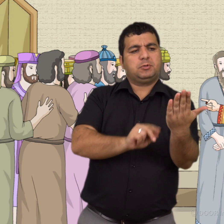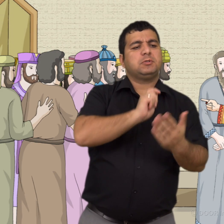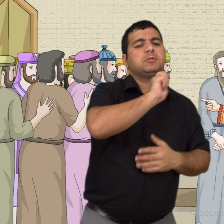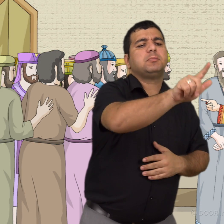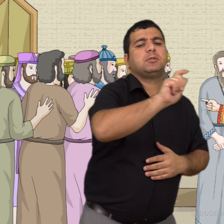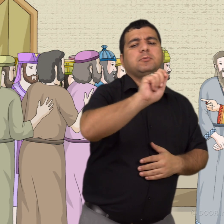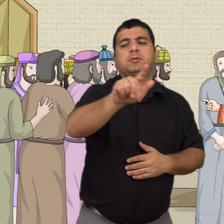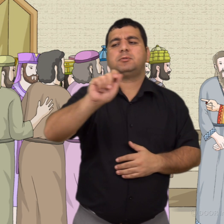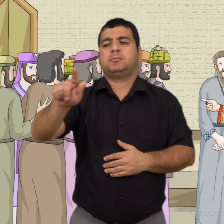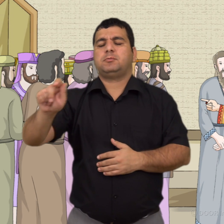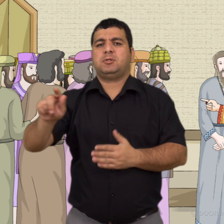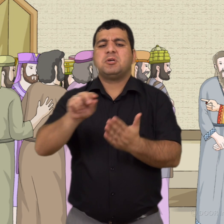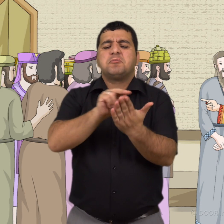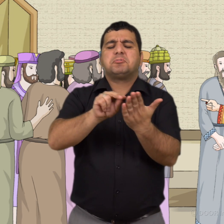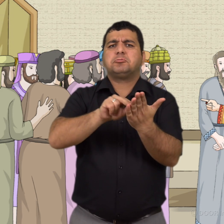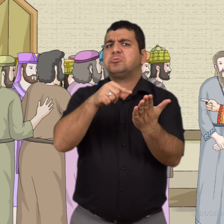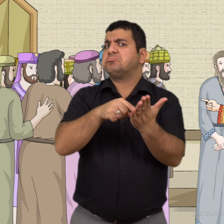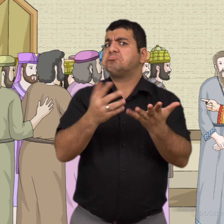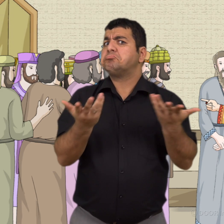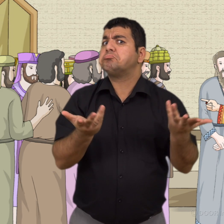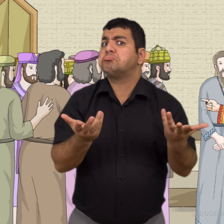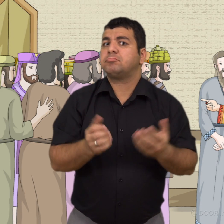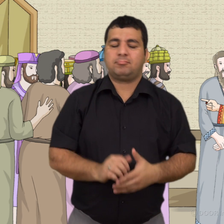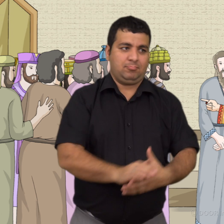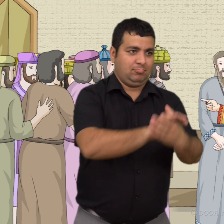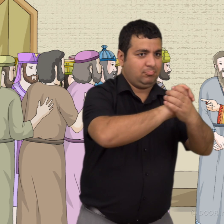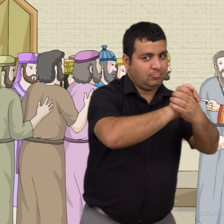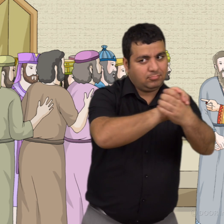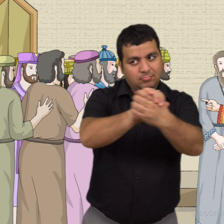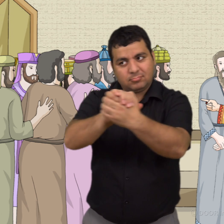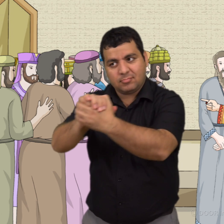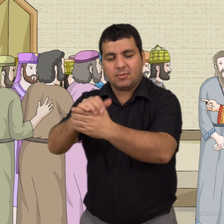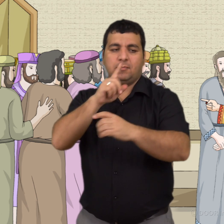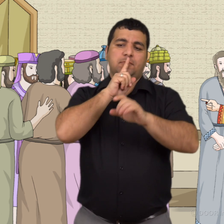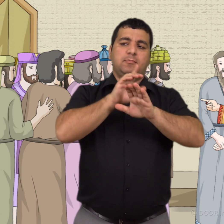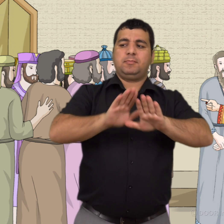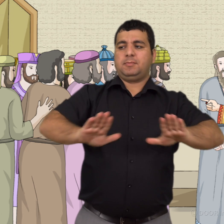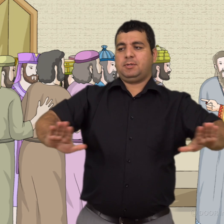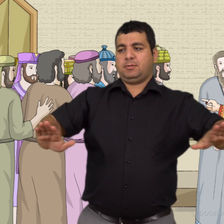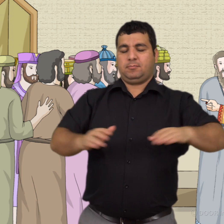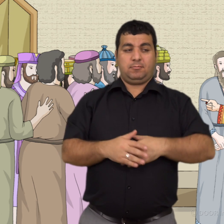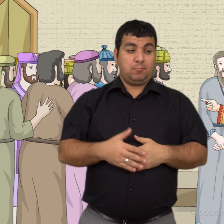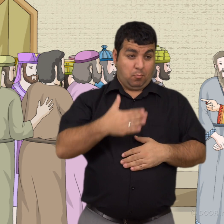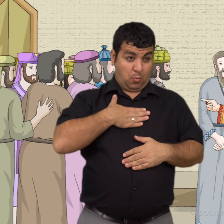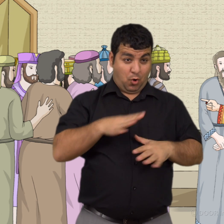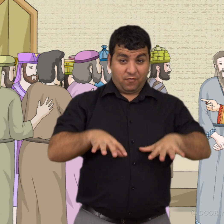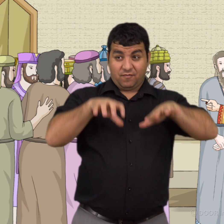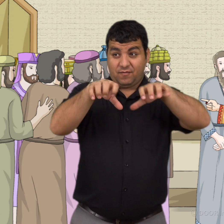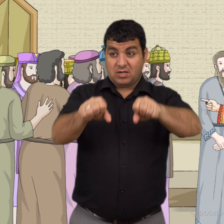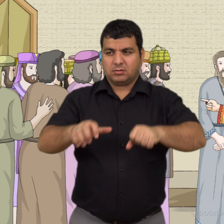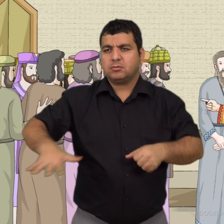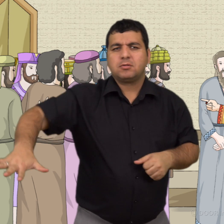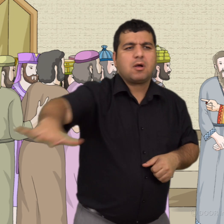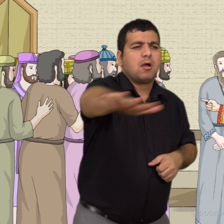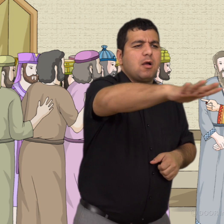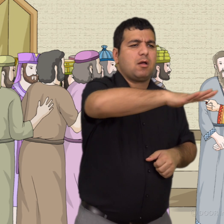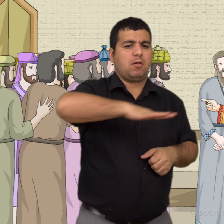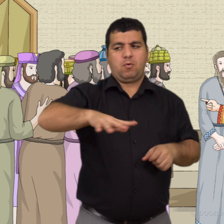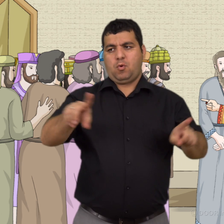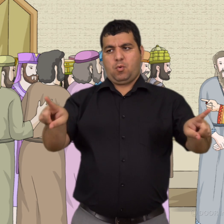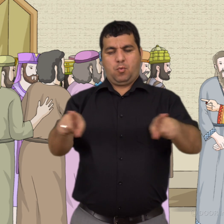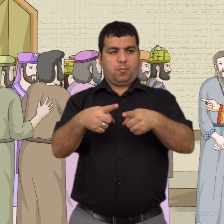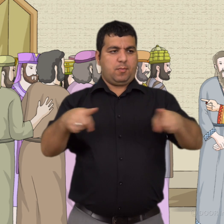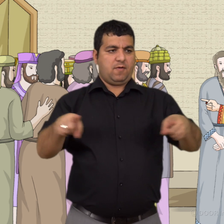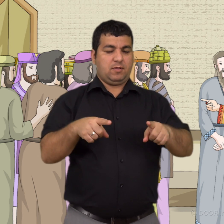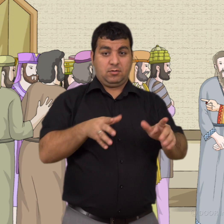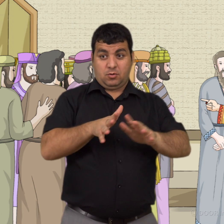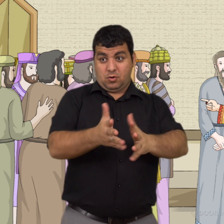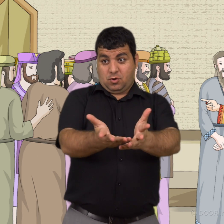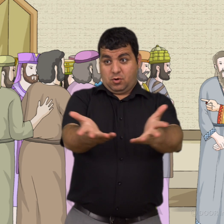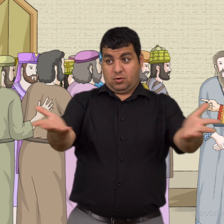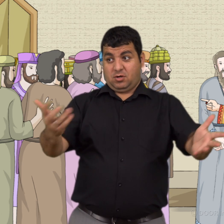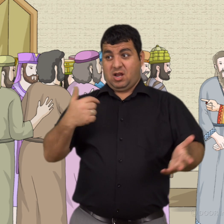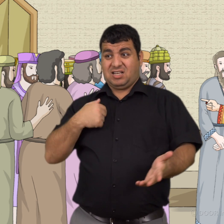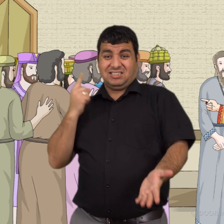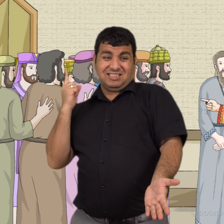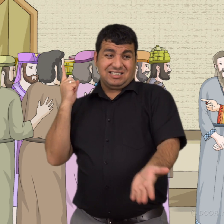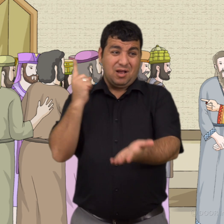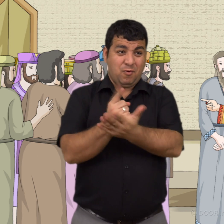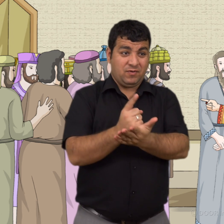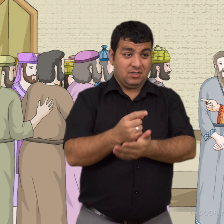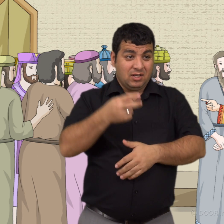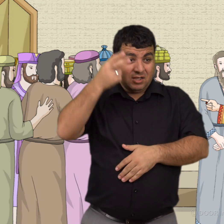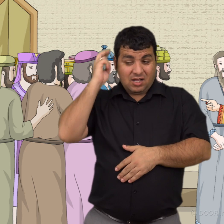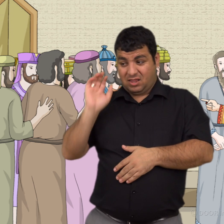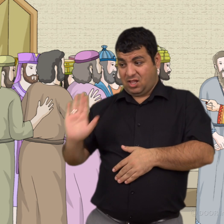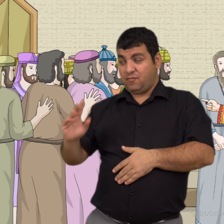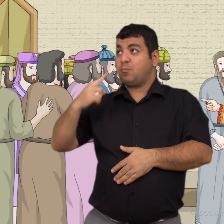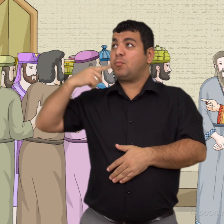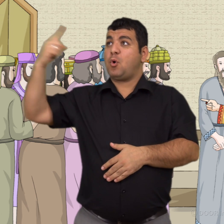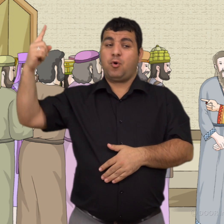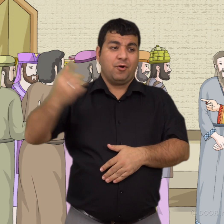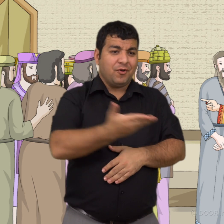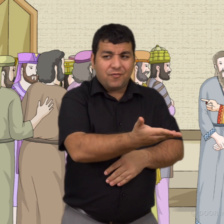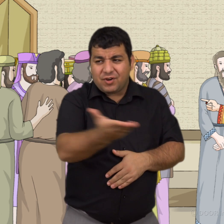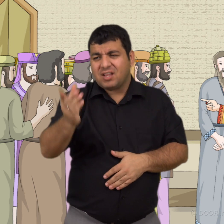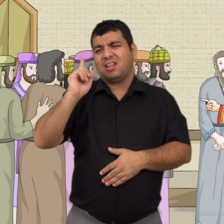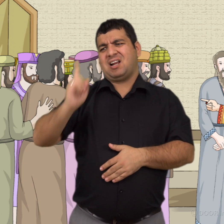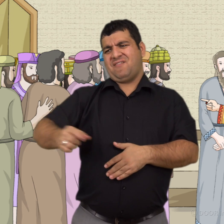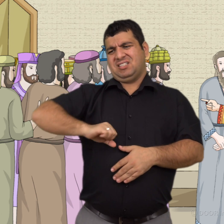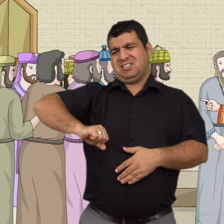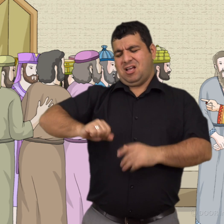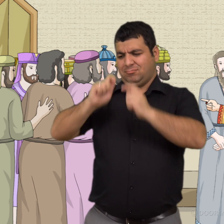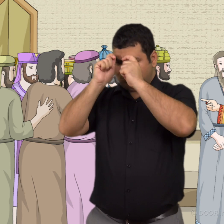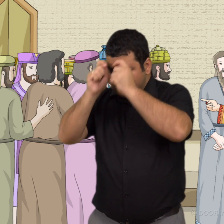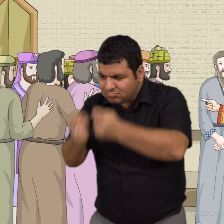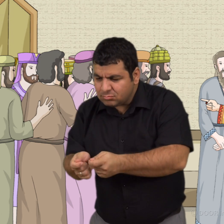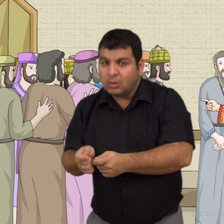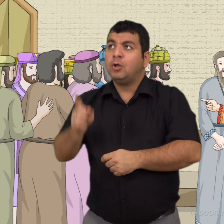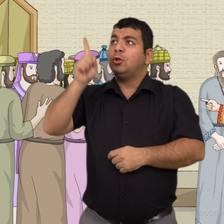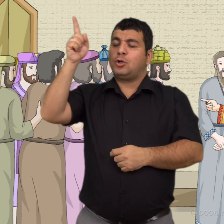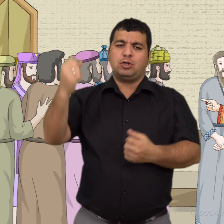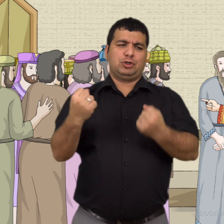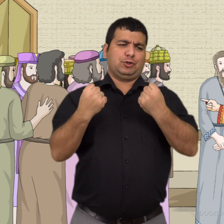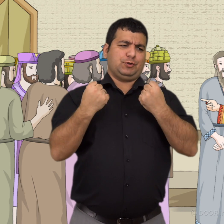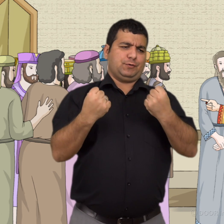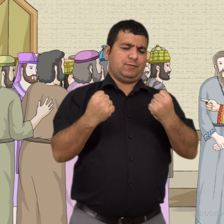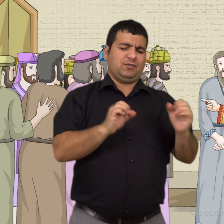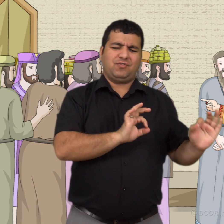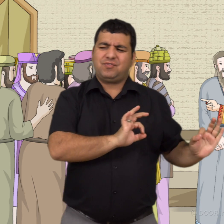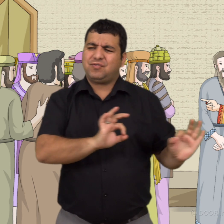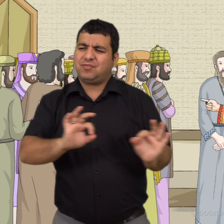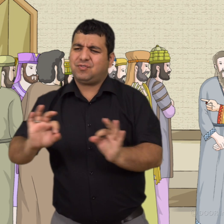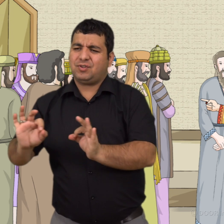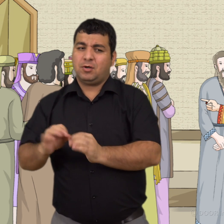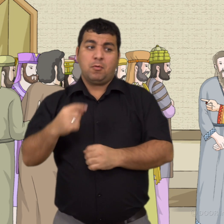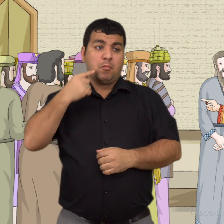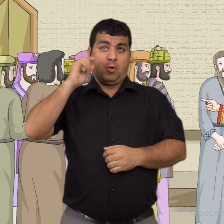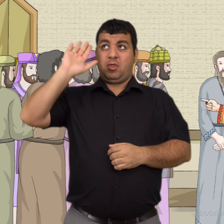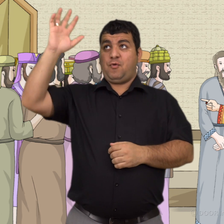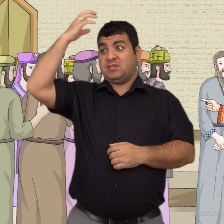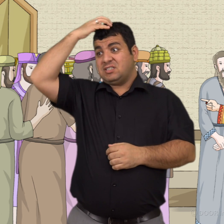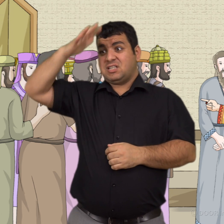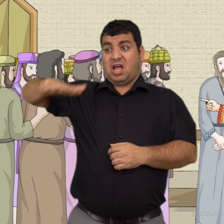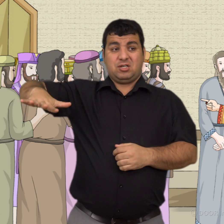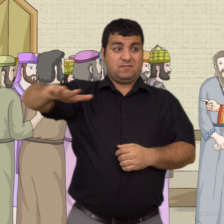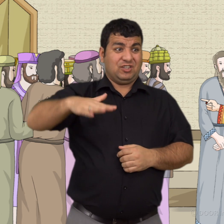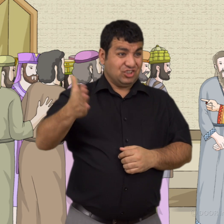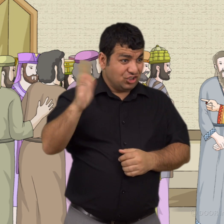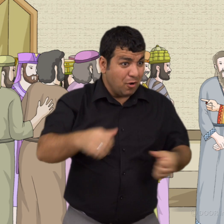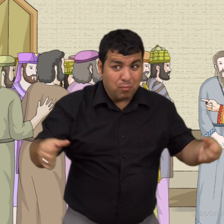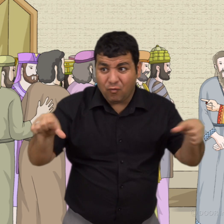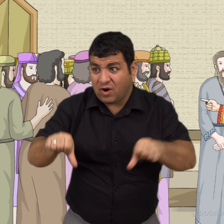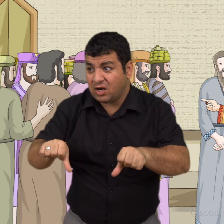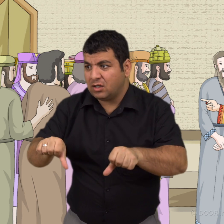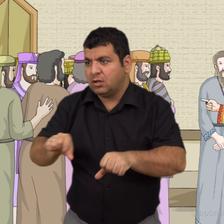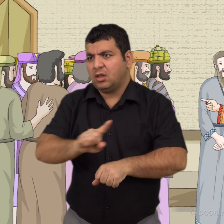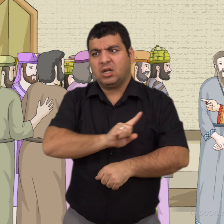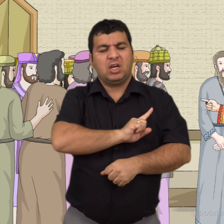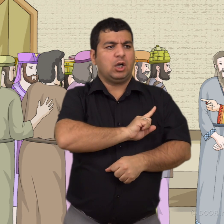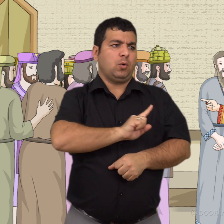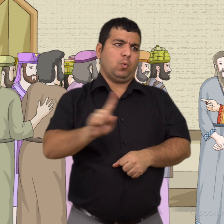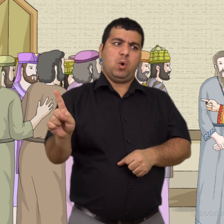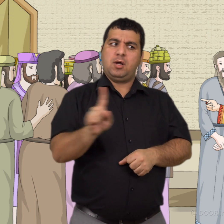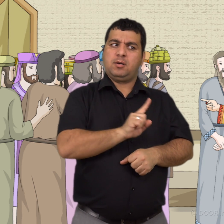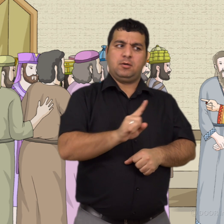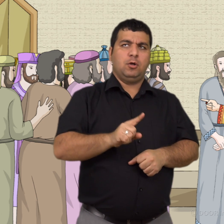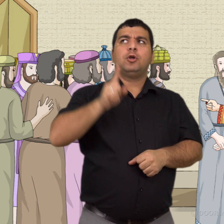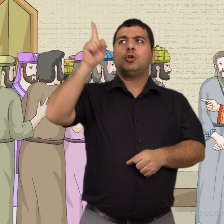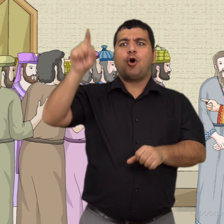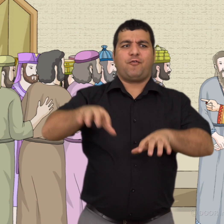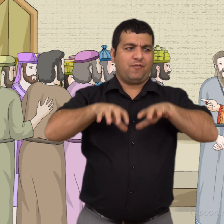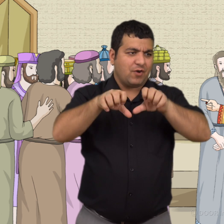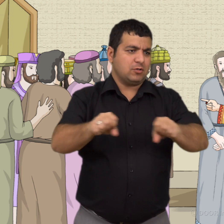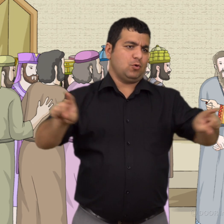I hereby decree that in every part of my kingdom, men are to tremble in fear before the God of Daniel: For He is the living God, and He endures forever;